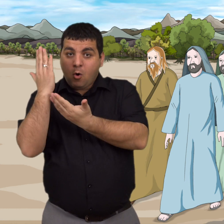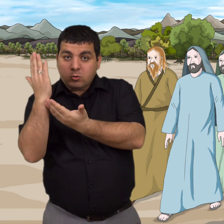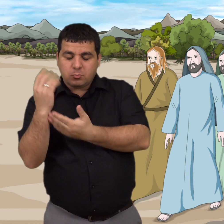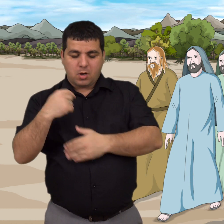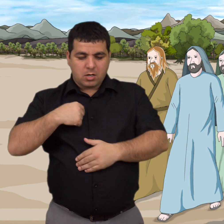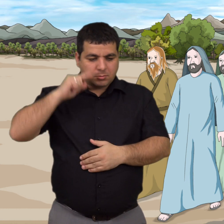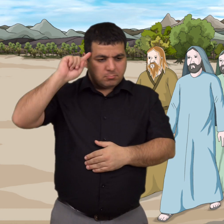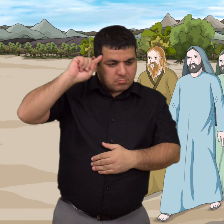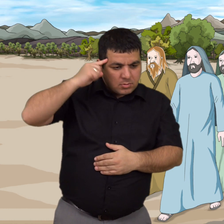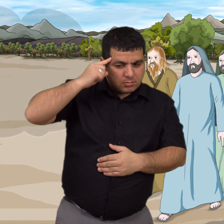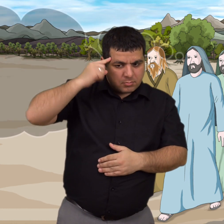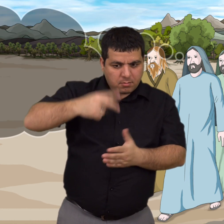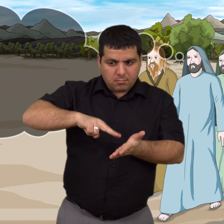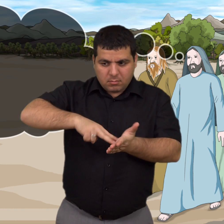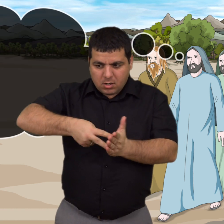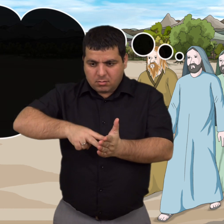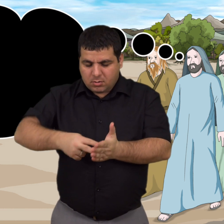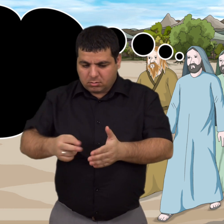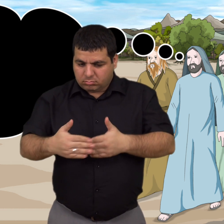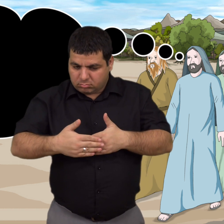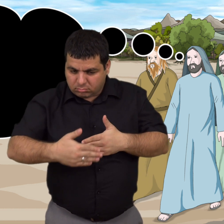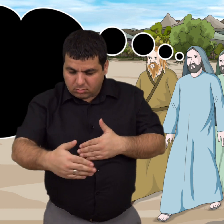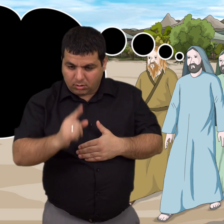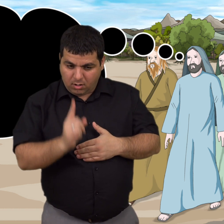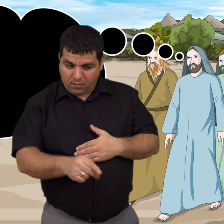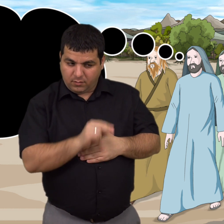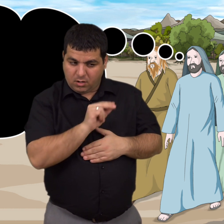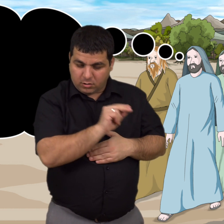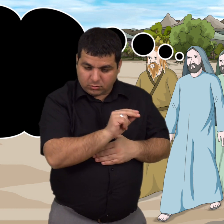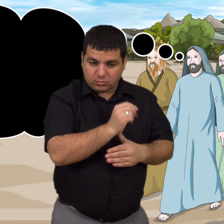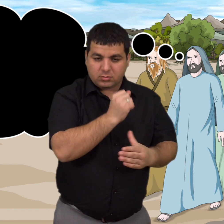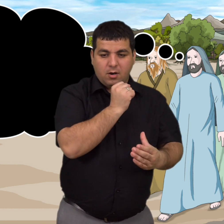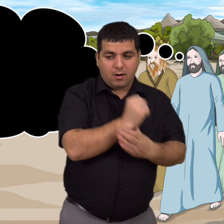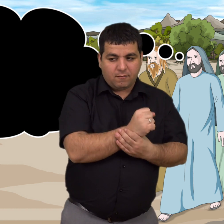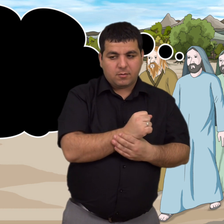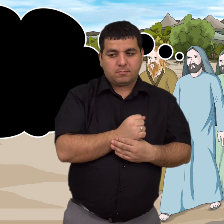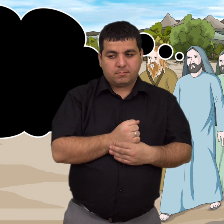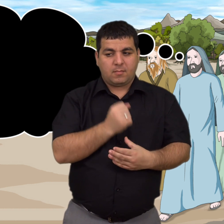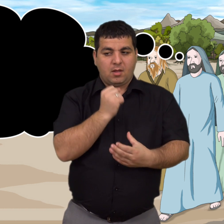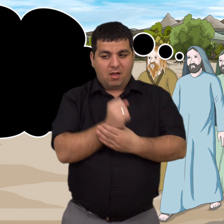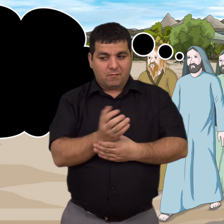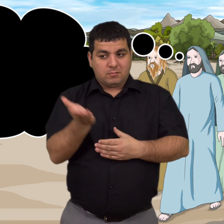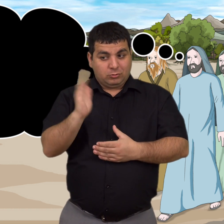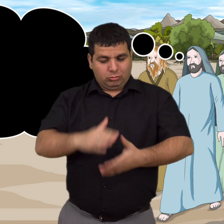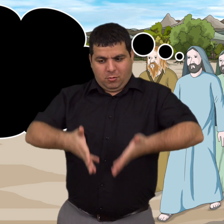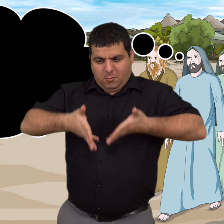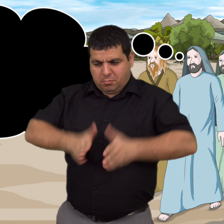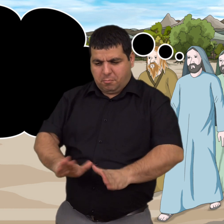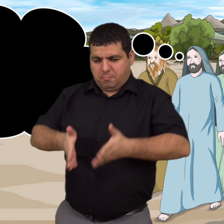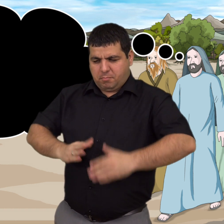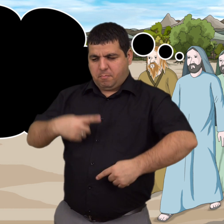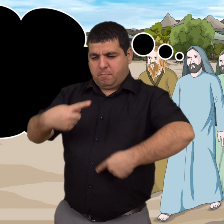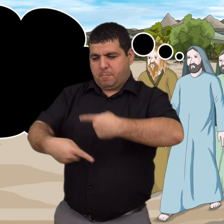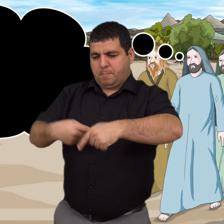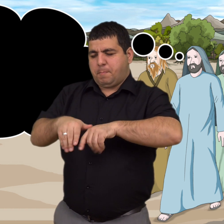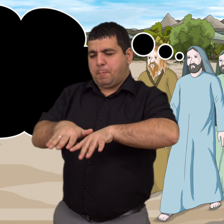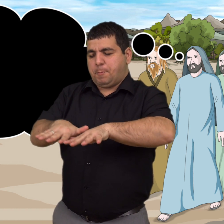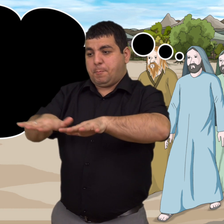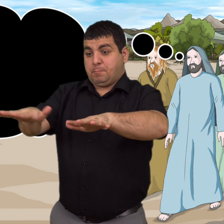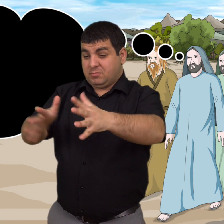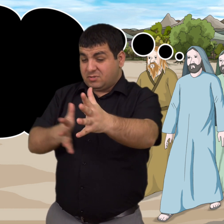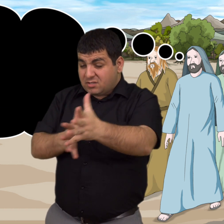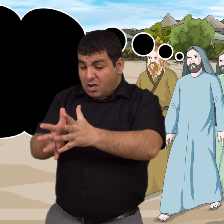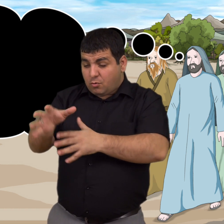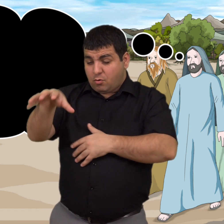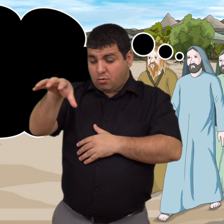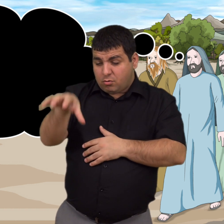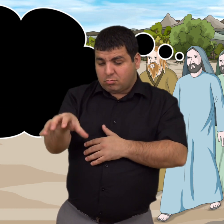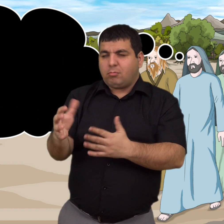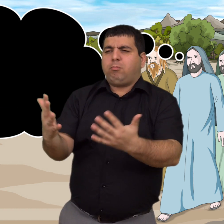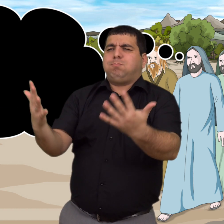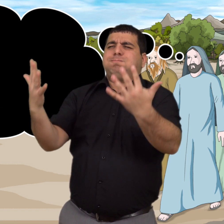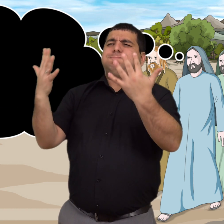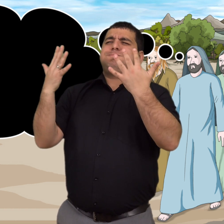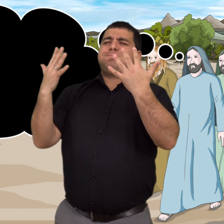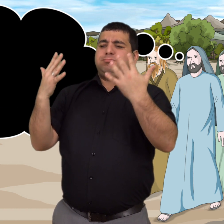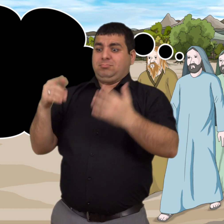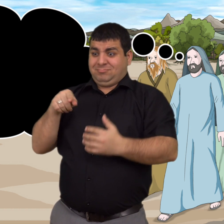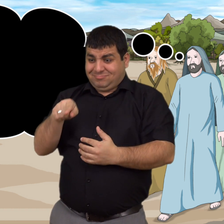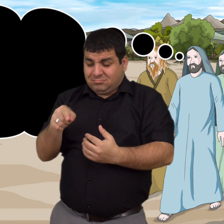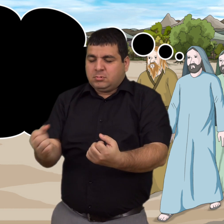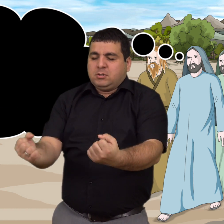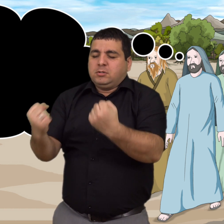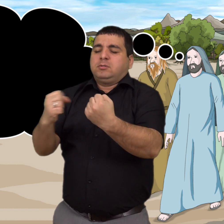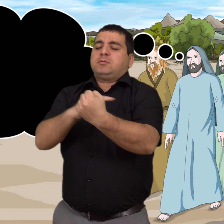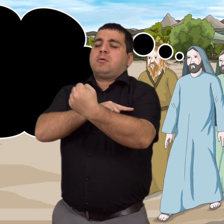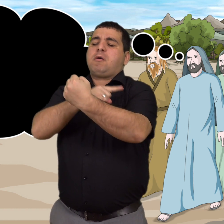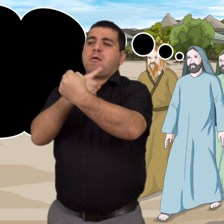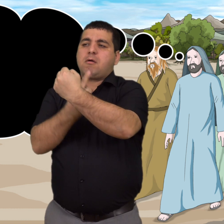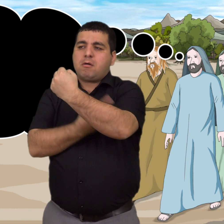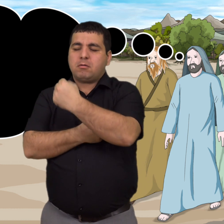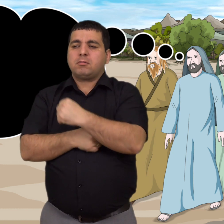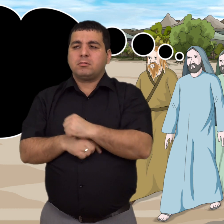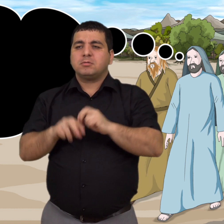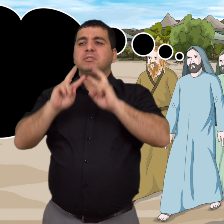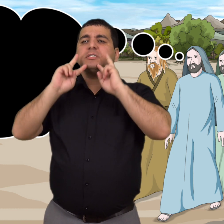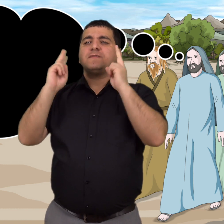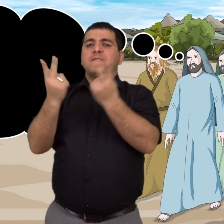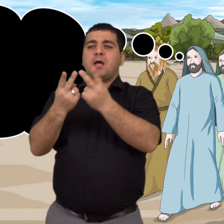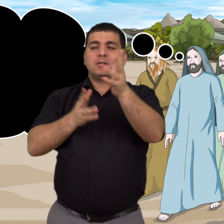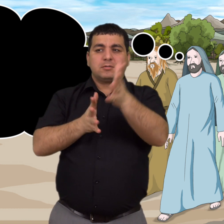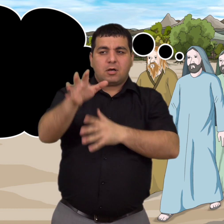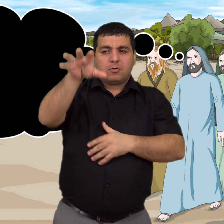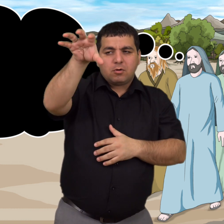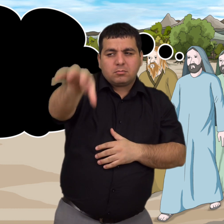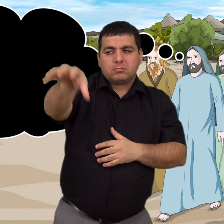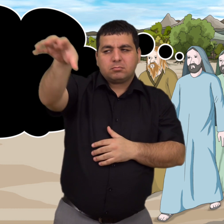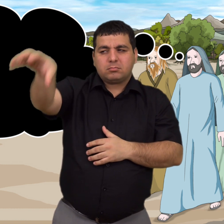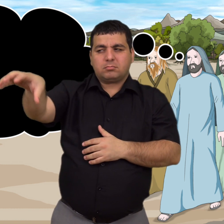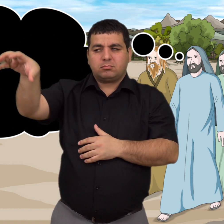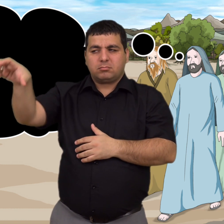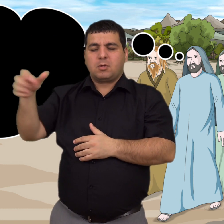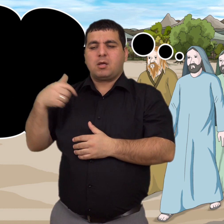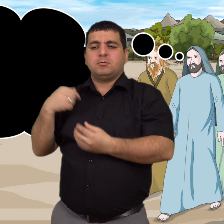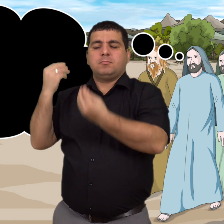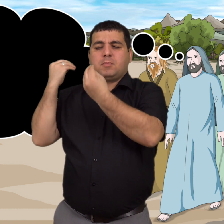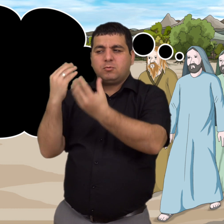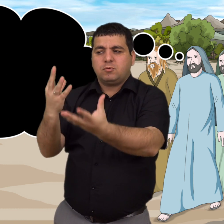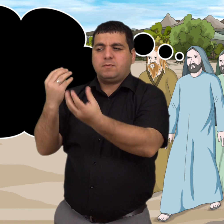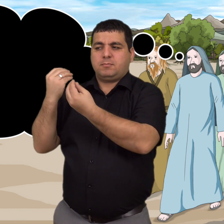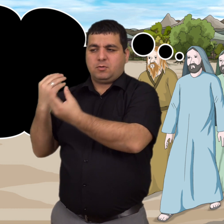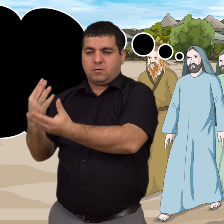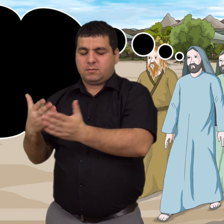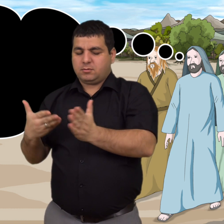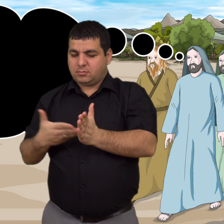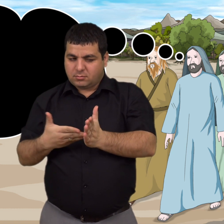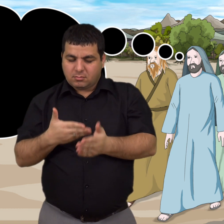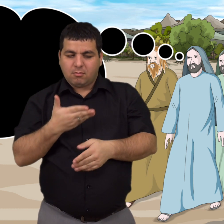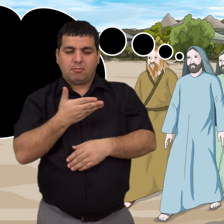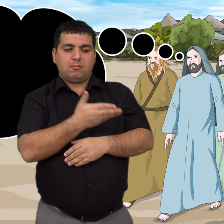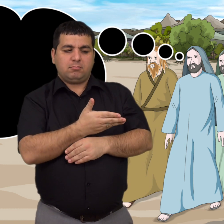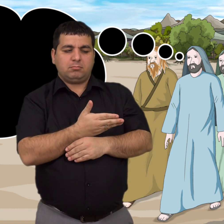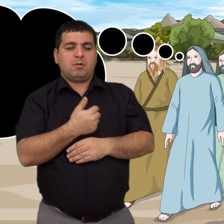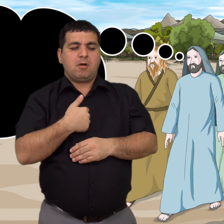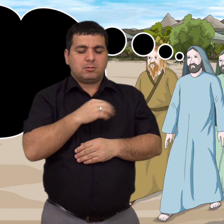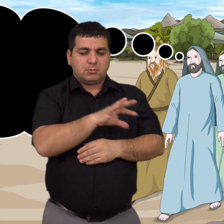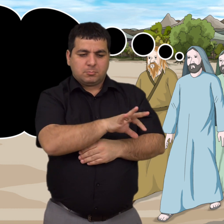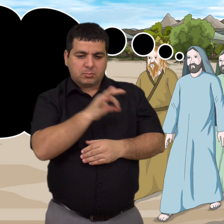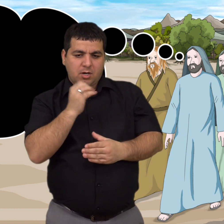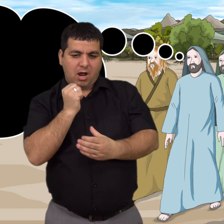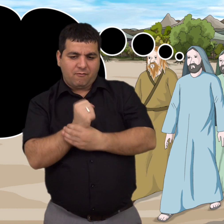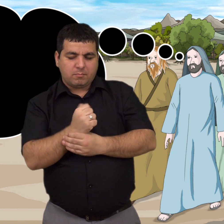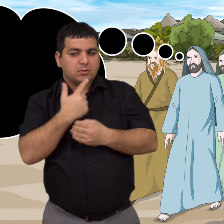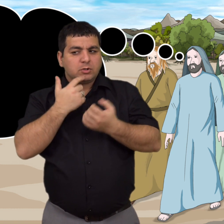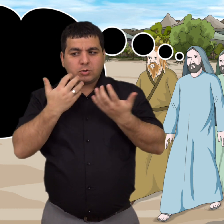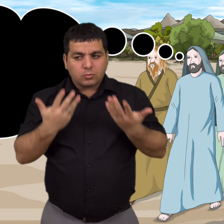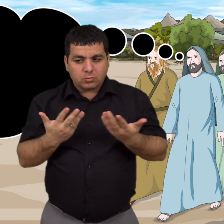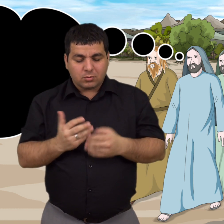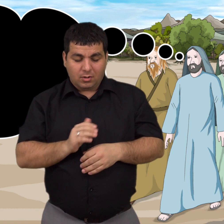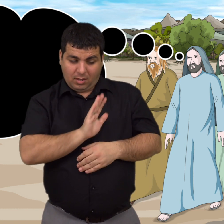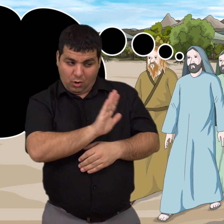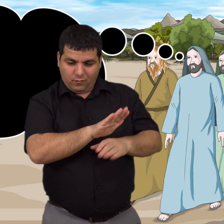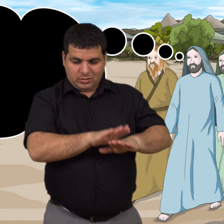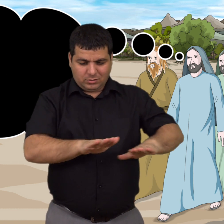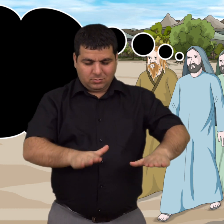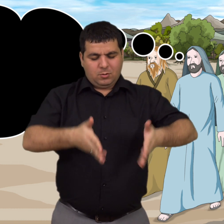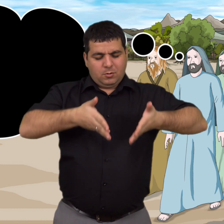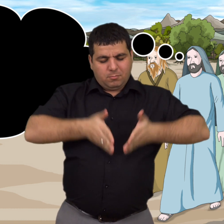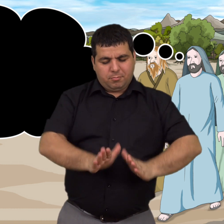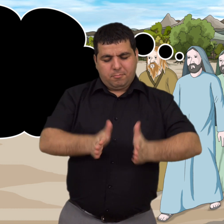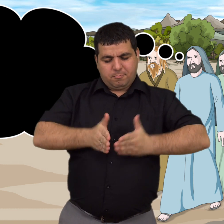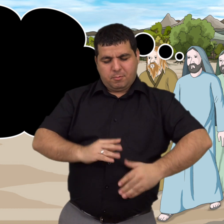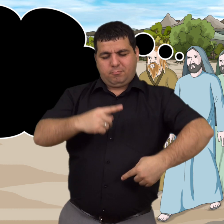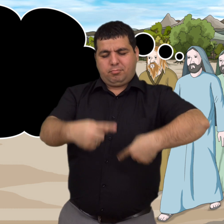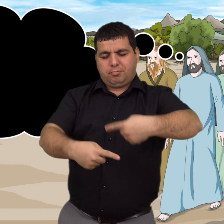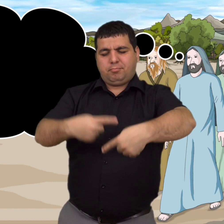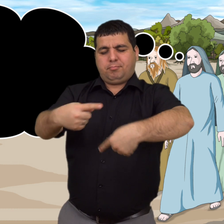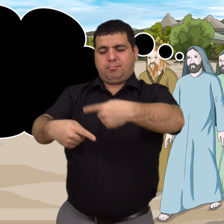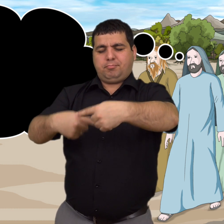And the LORD said, “Shall I hide from Abraham what I am about to do? Abraham will surely become a great and powerful nation, and through him all the nations of the earth will be blessed.